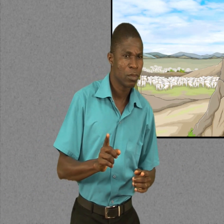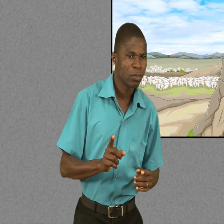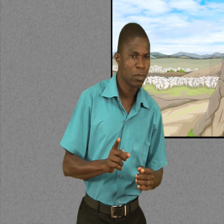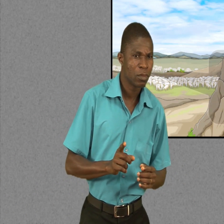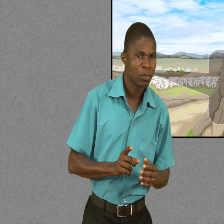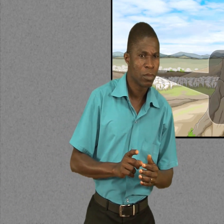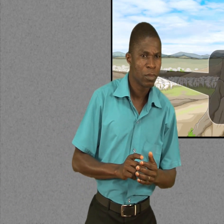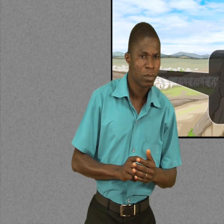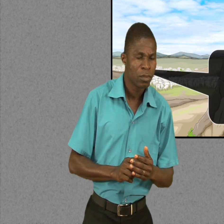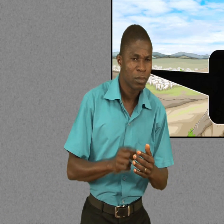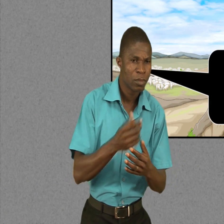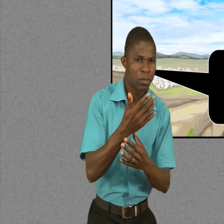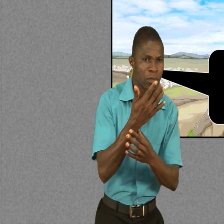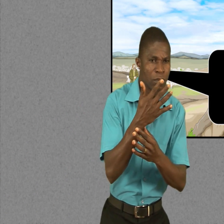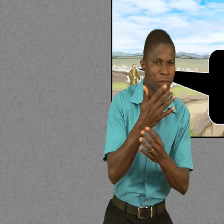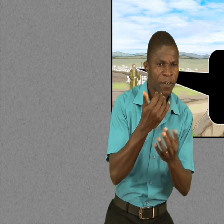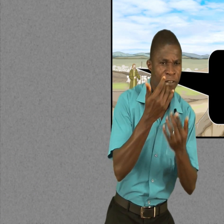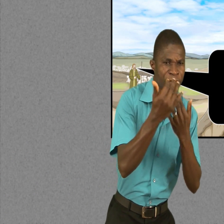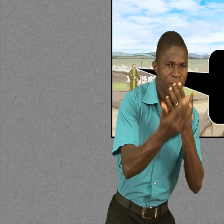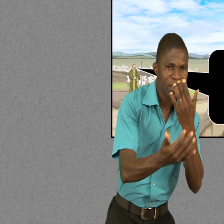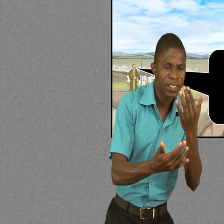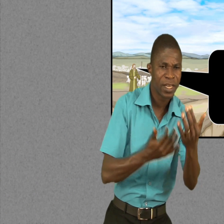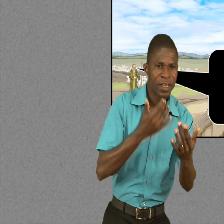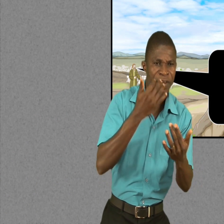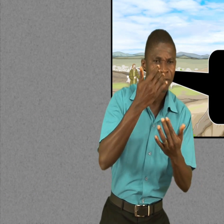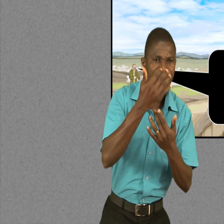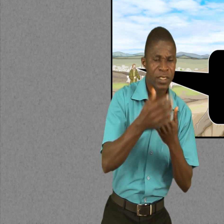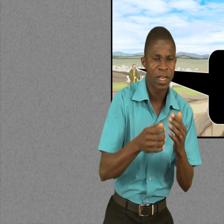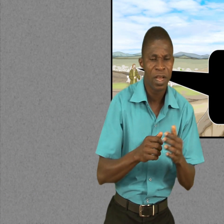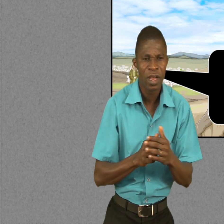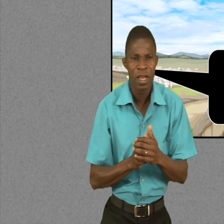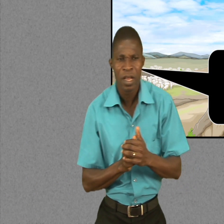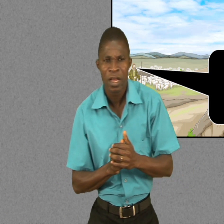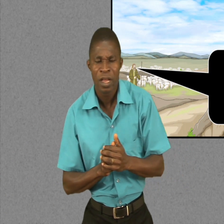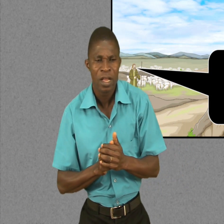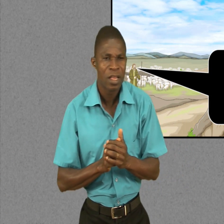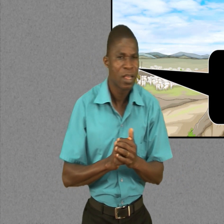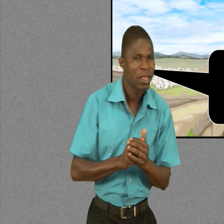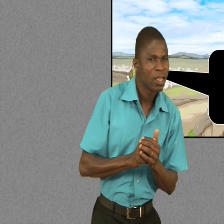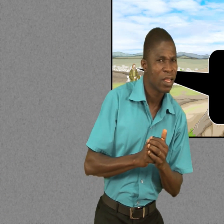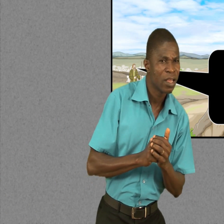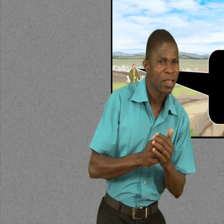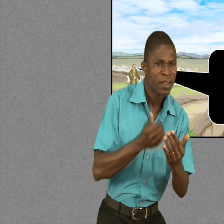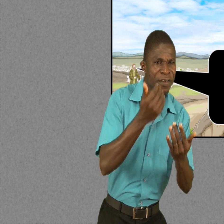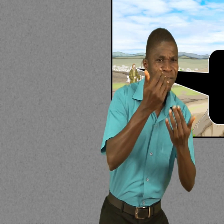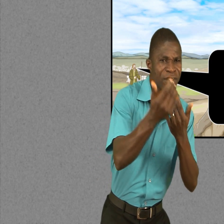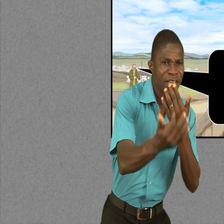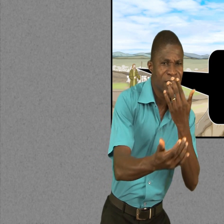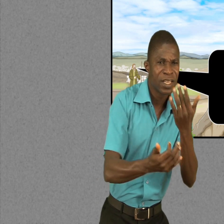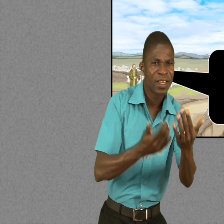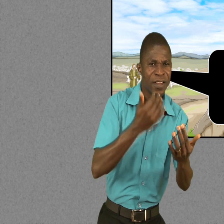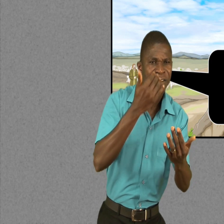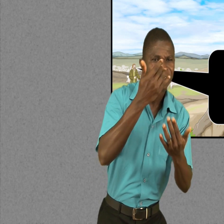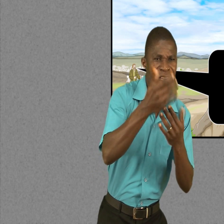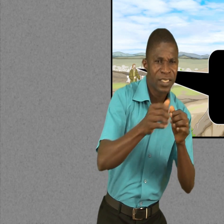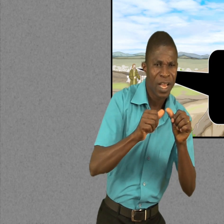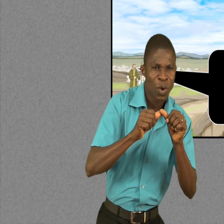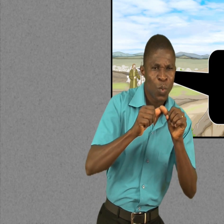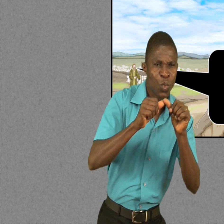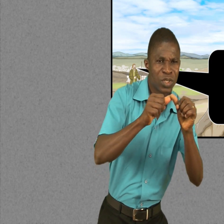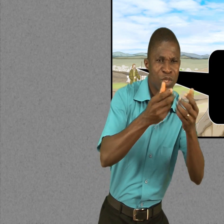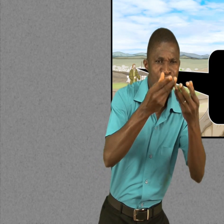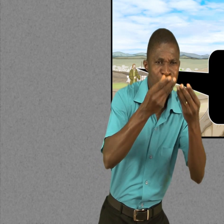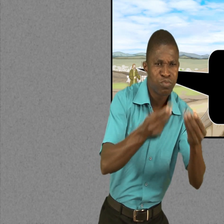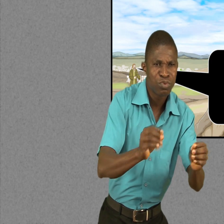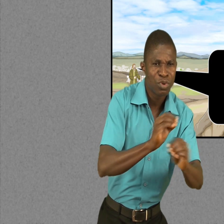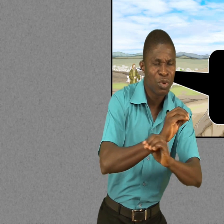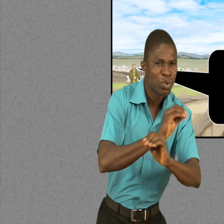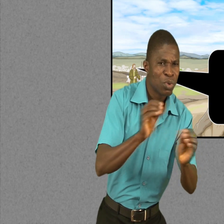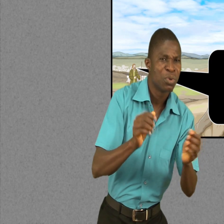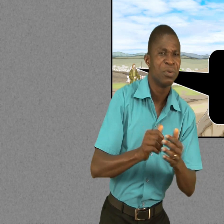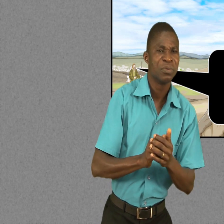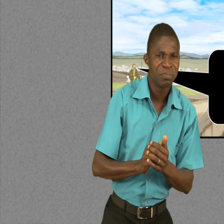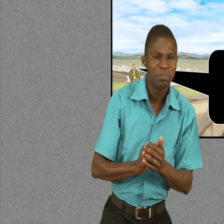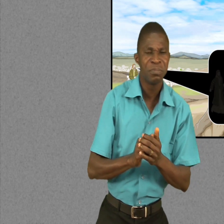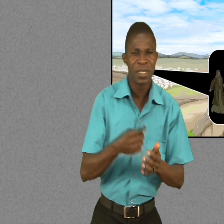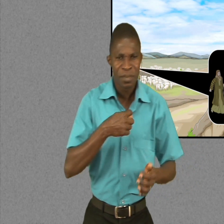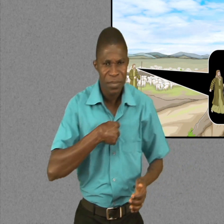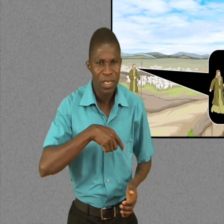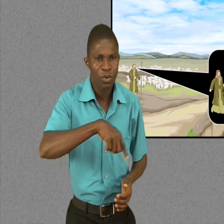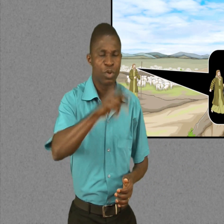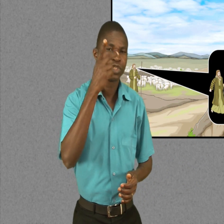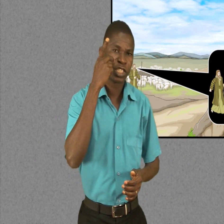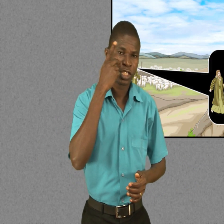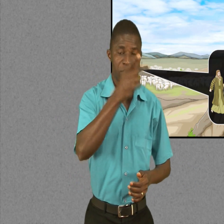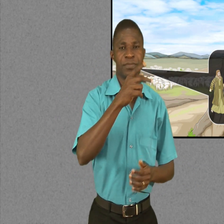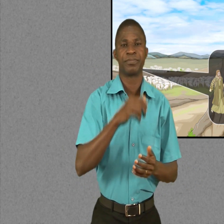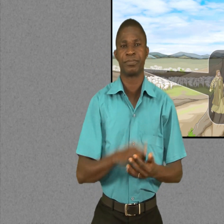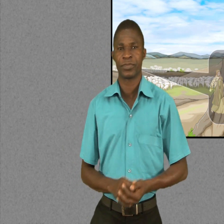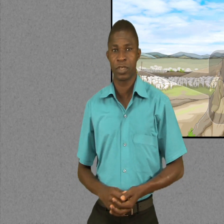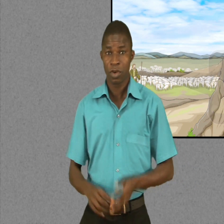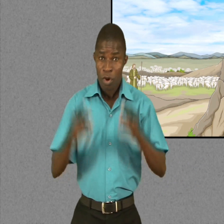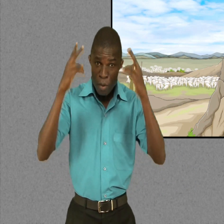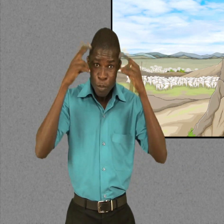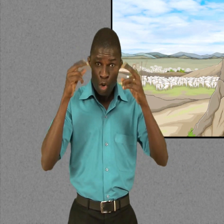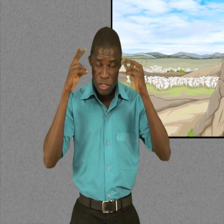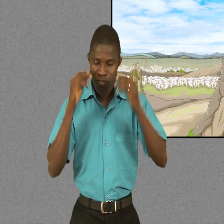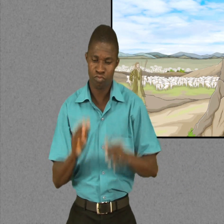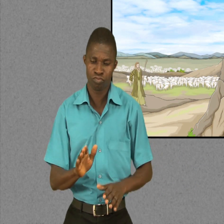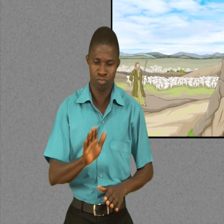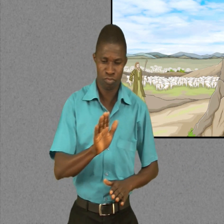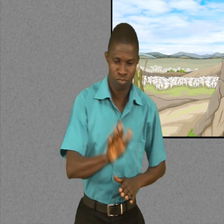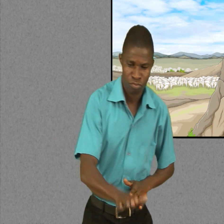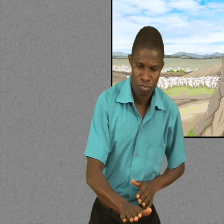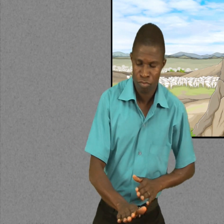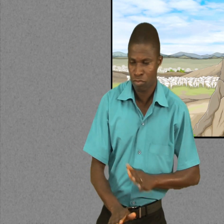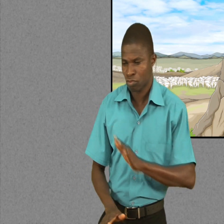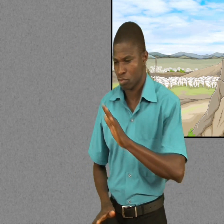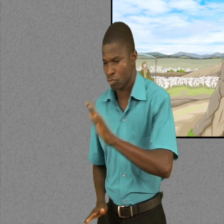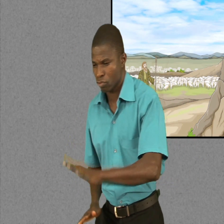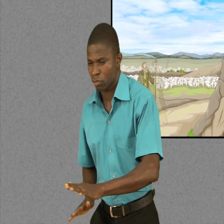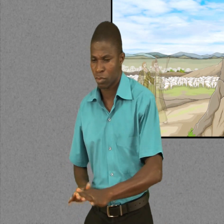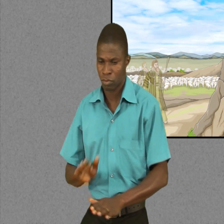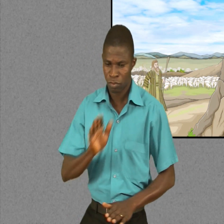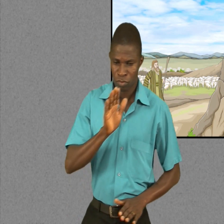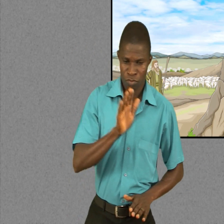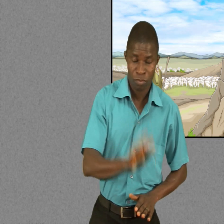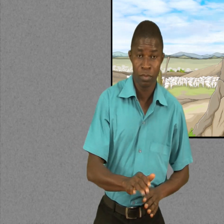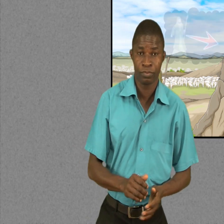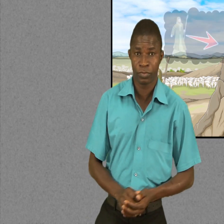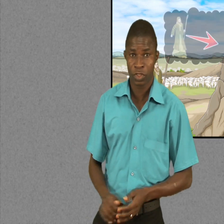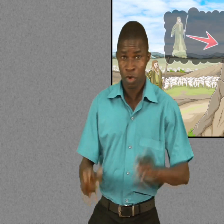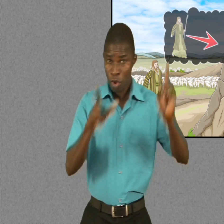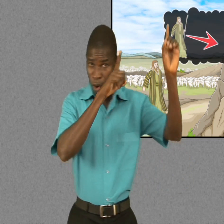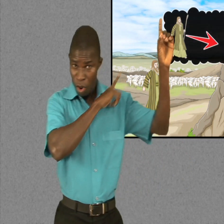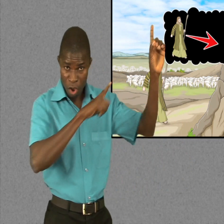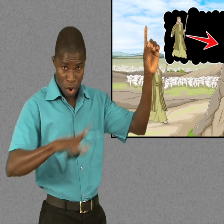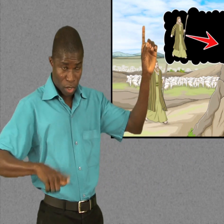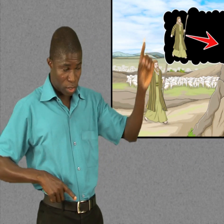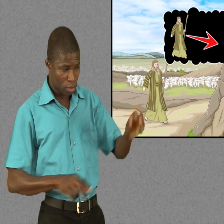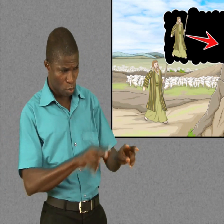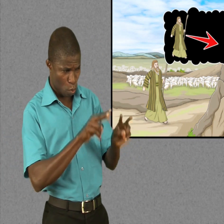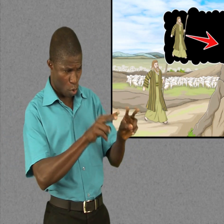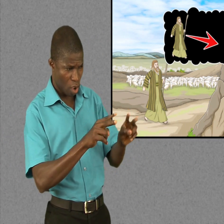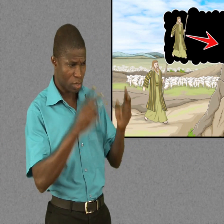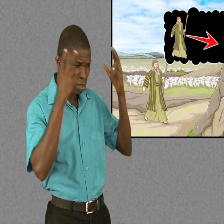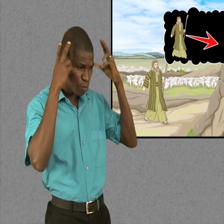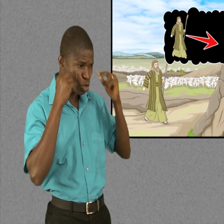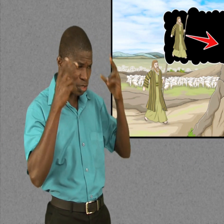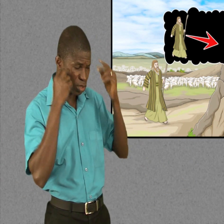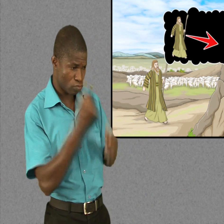Moses saw the bush ablaze with fire, but it was not consumed. So Moses thought, “I must go over and see this marvelous sight. Why is the bush not burning up?”